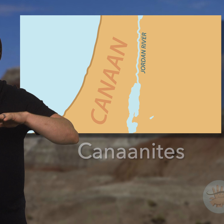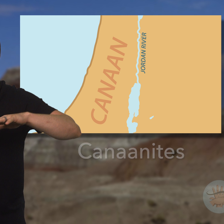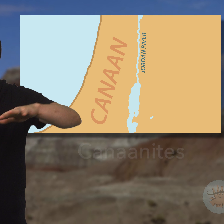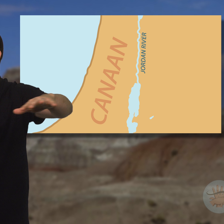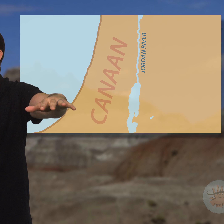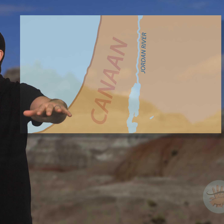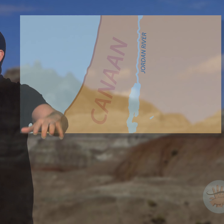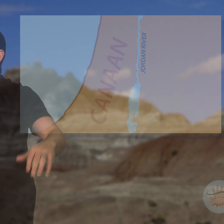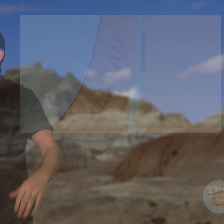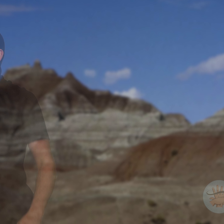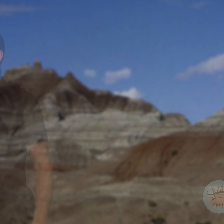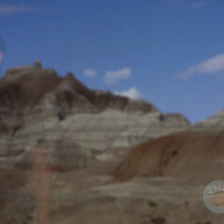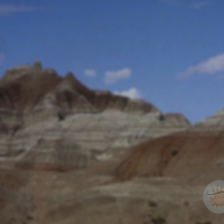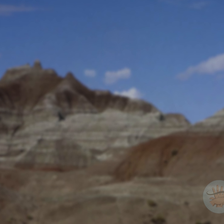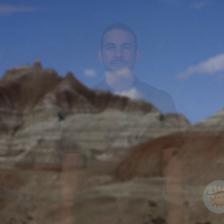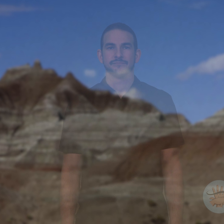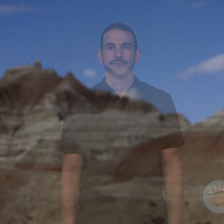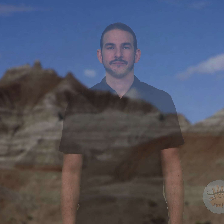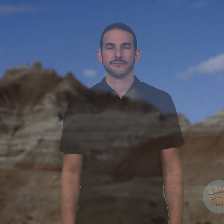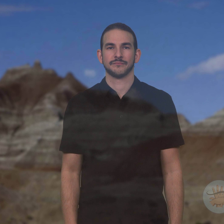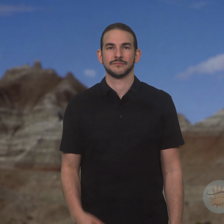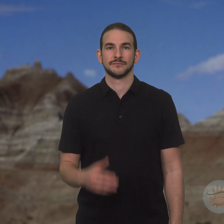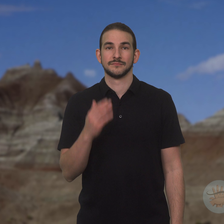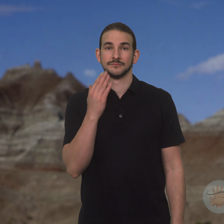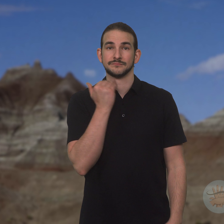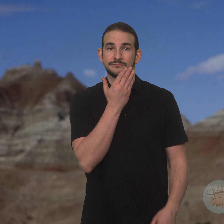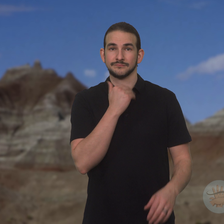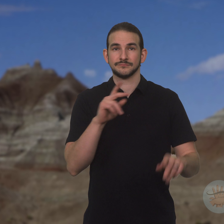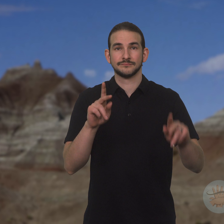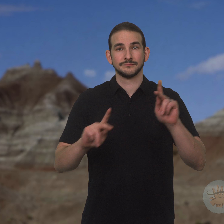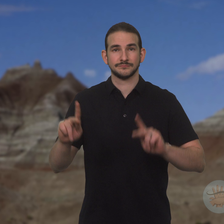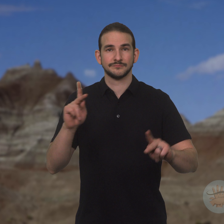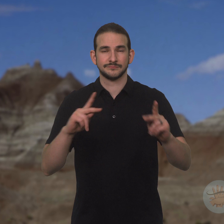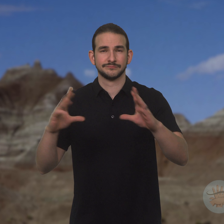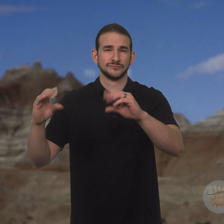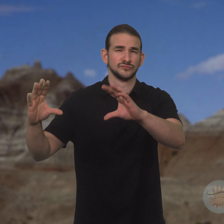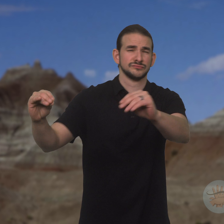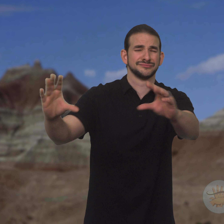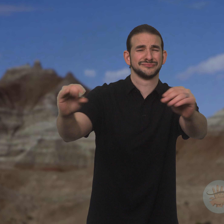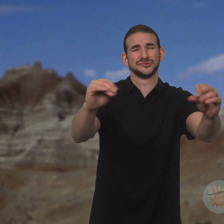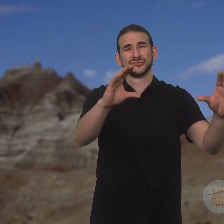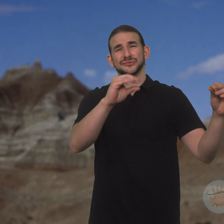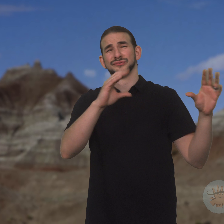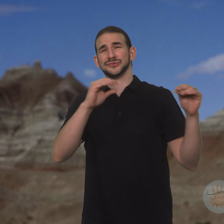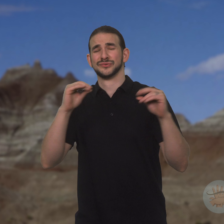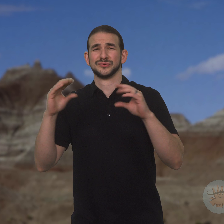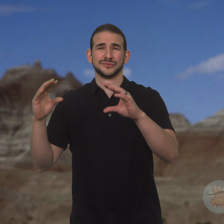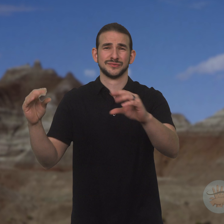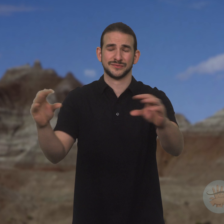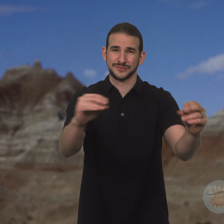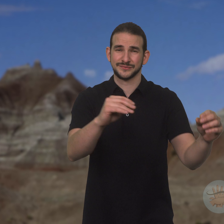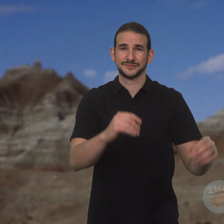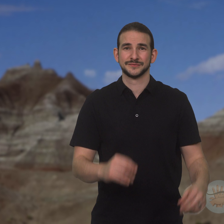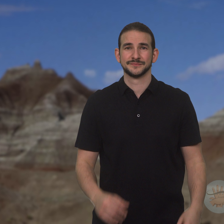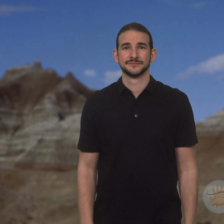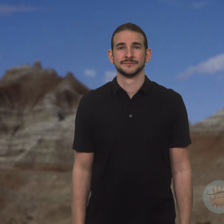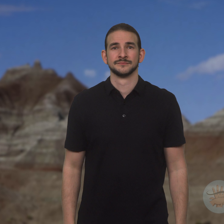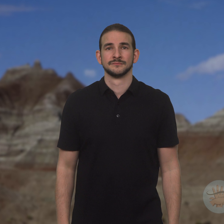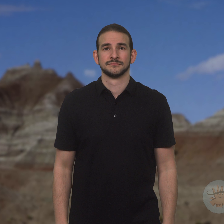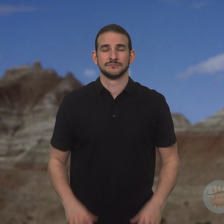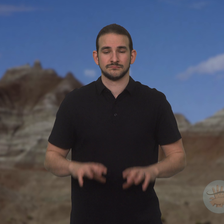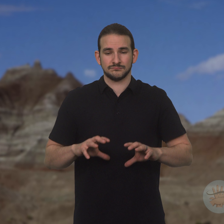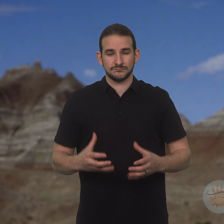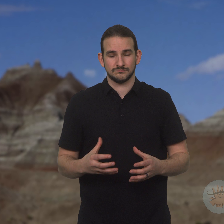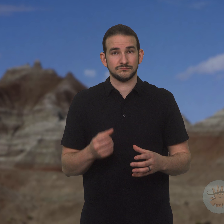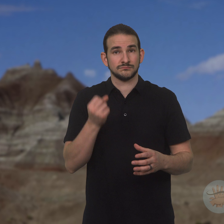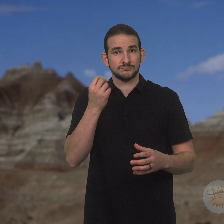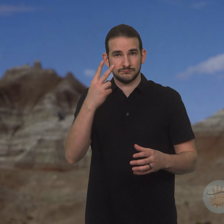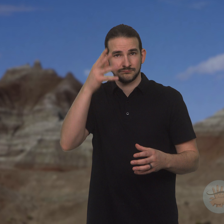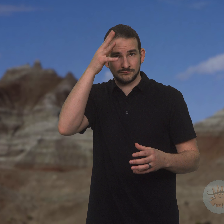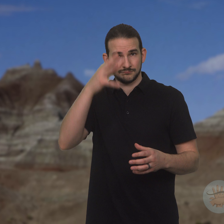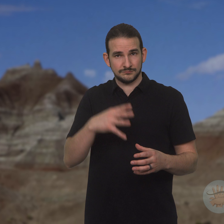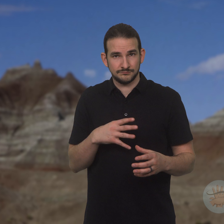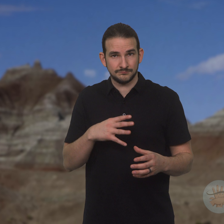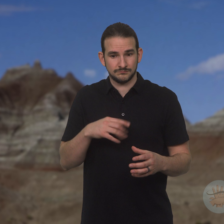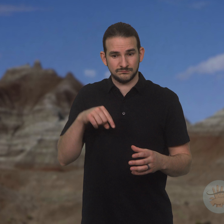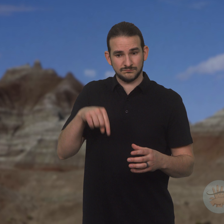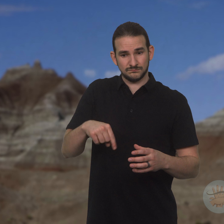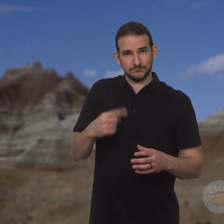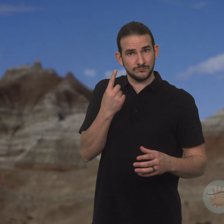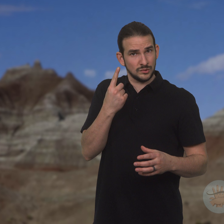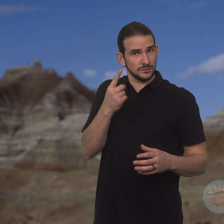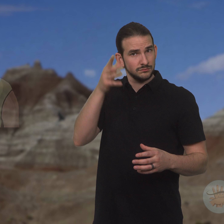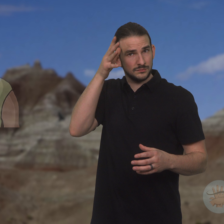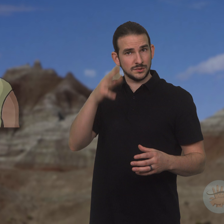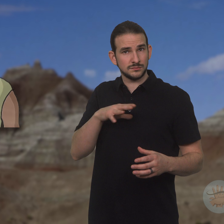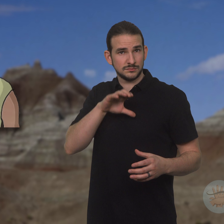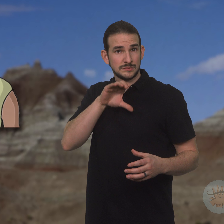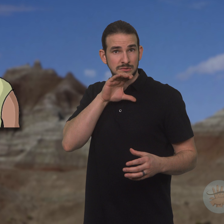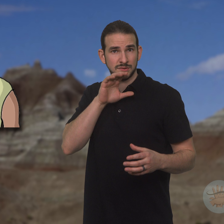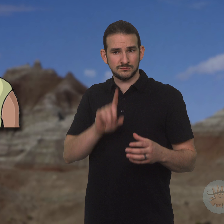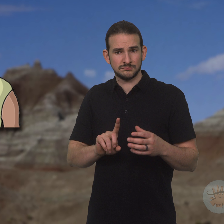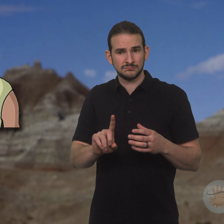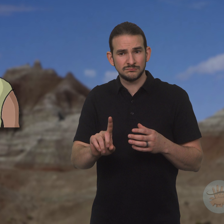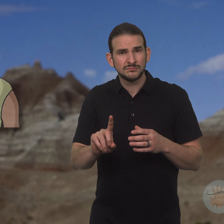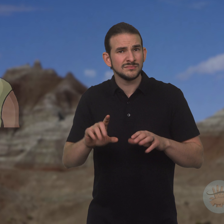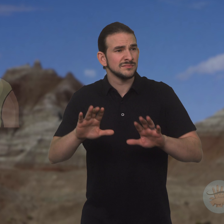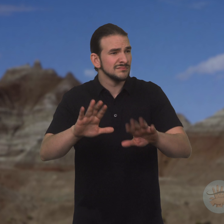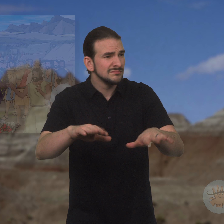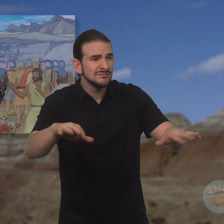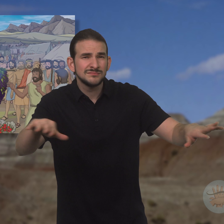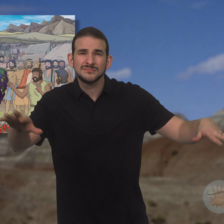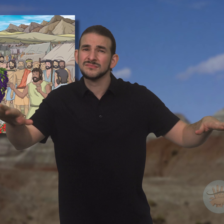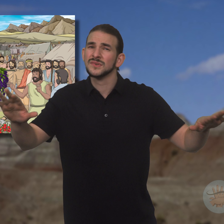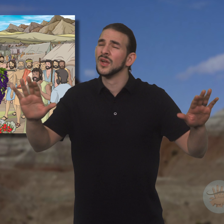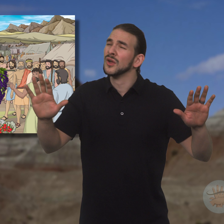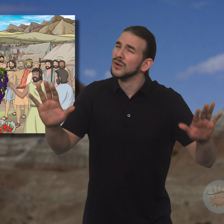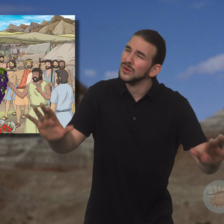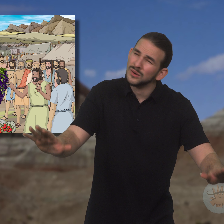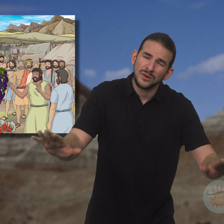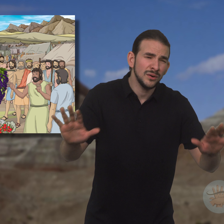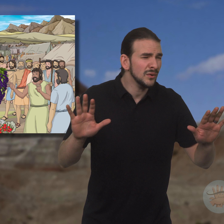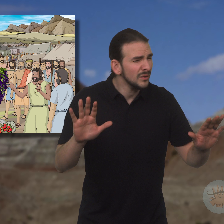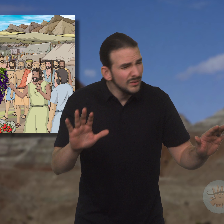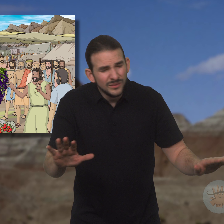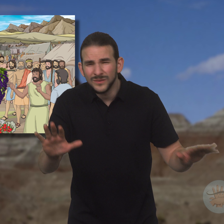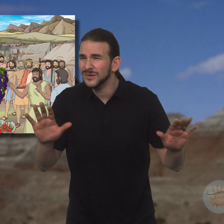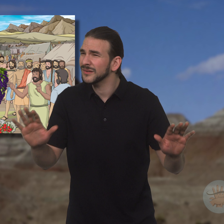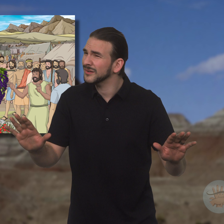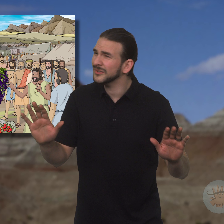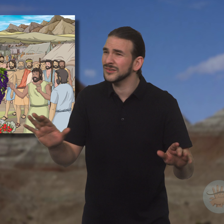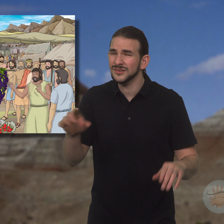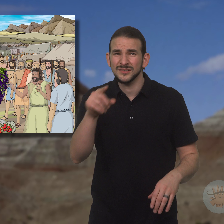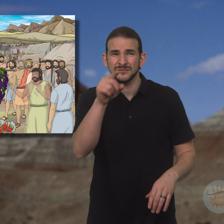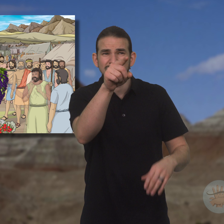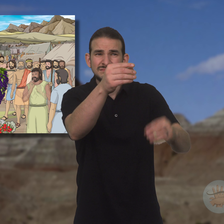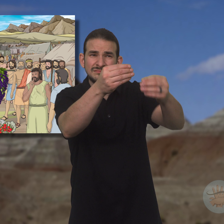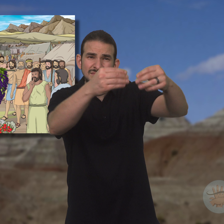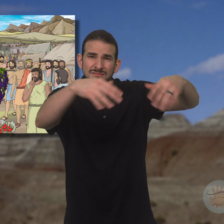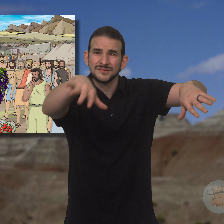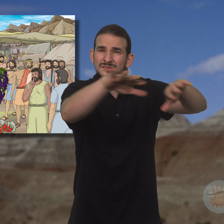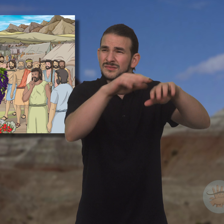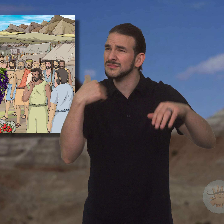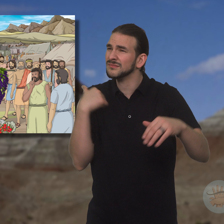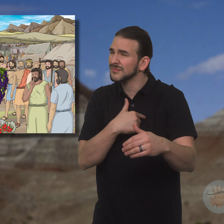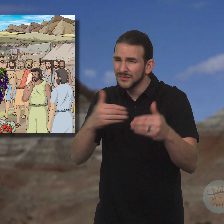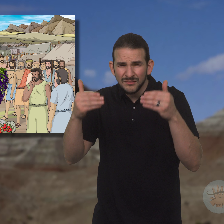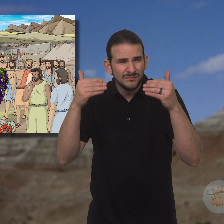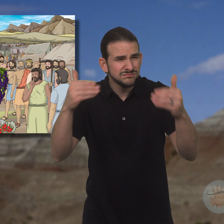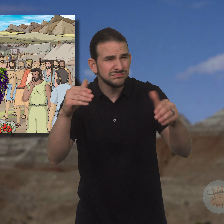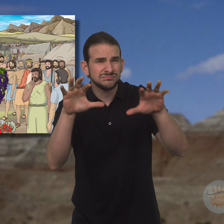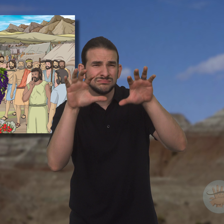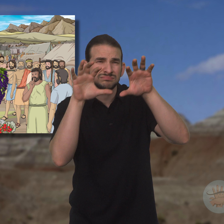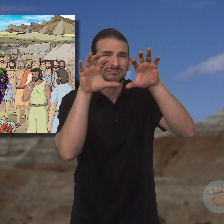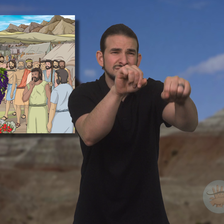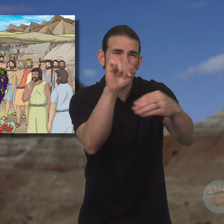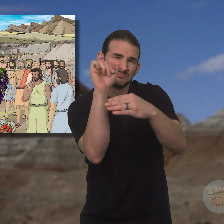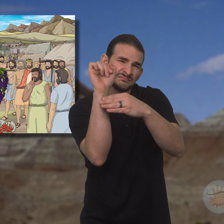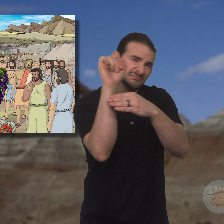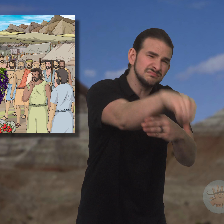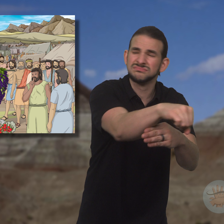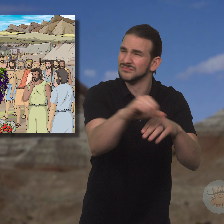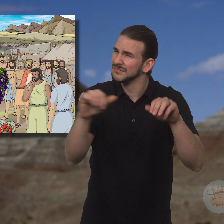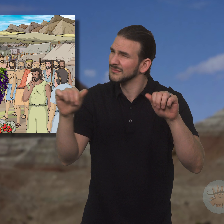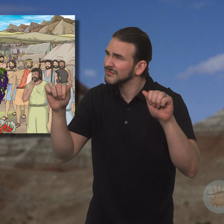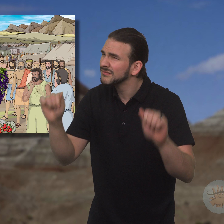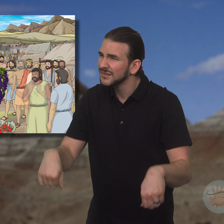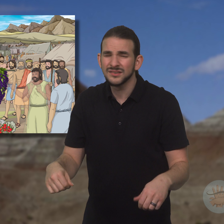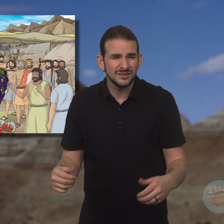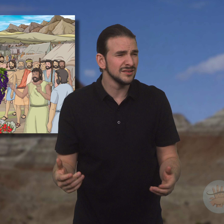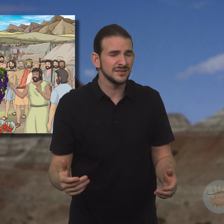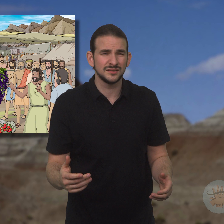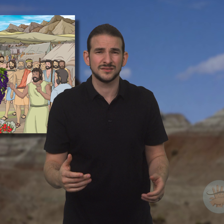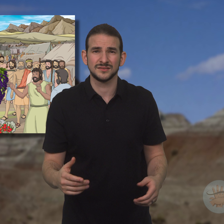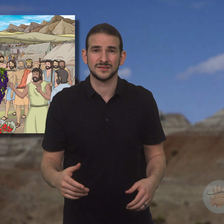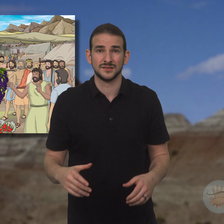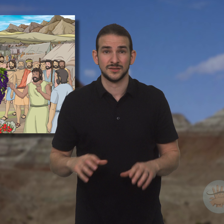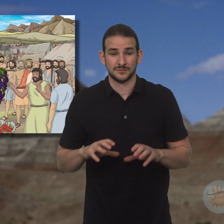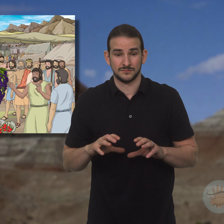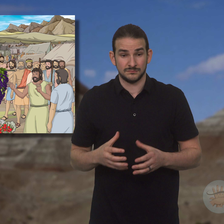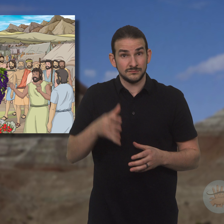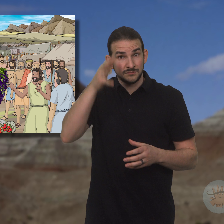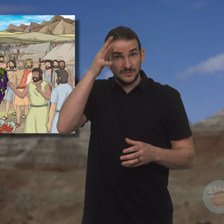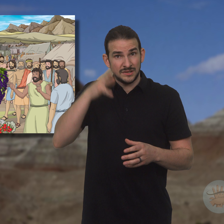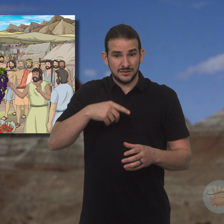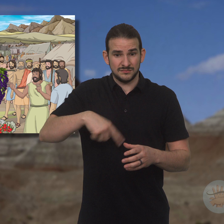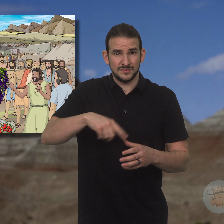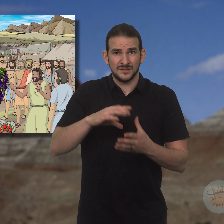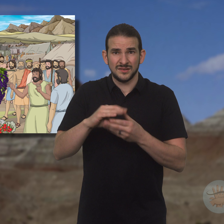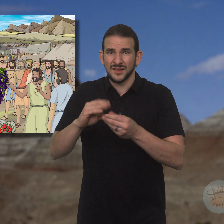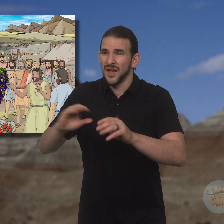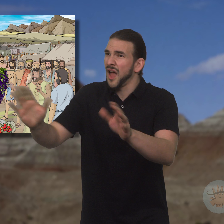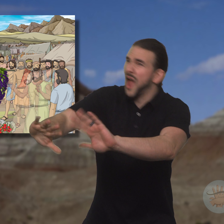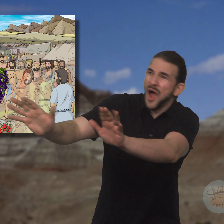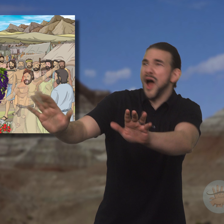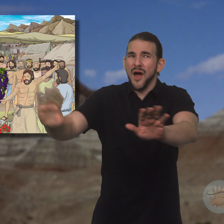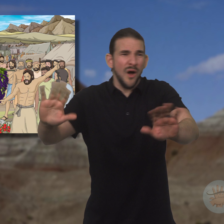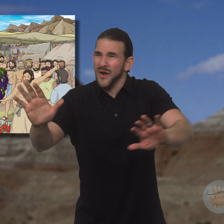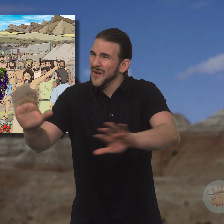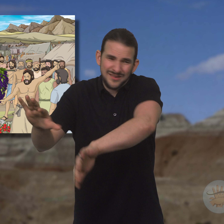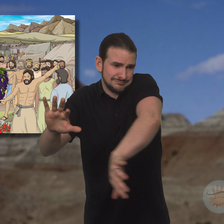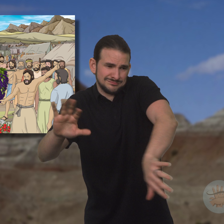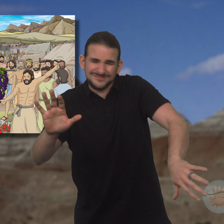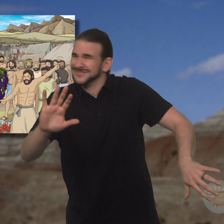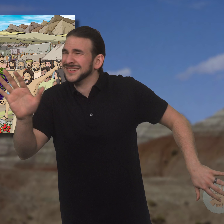Then Caleb quieted the people before Moses and said, “We must go up and take possession of the land, for we can certainly conquer it!”